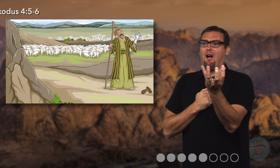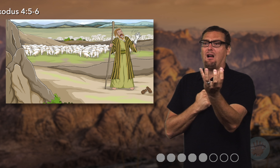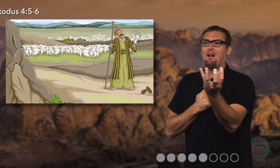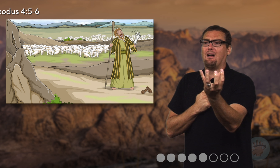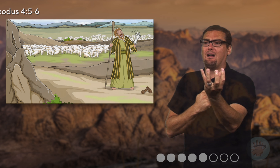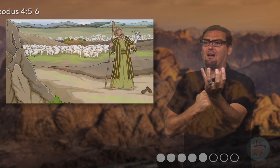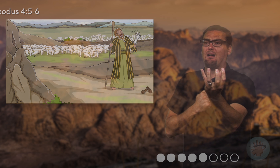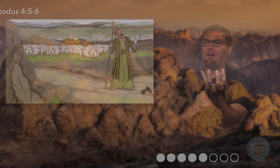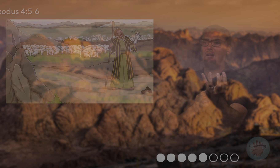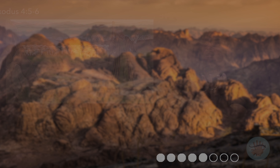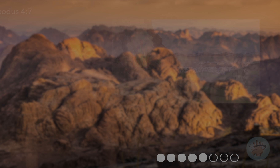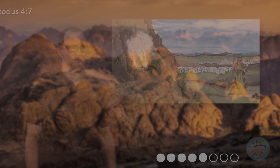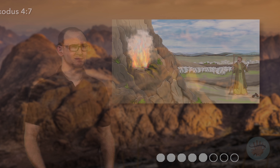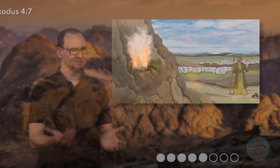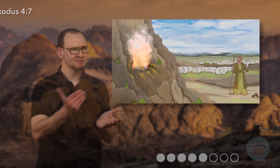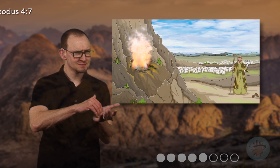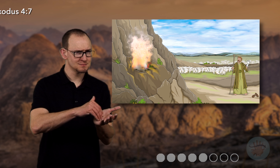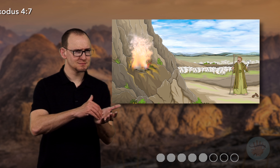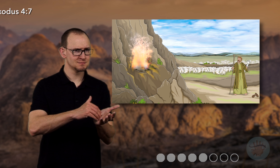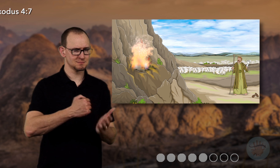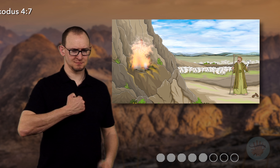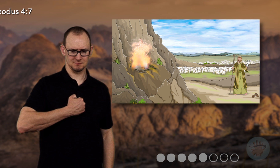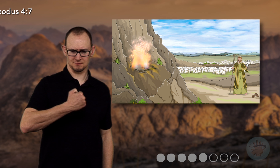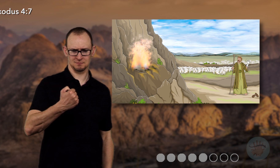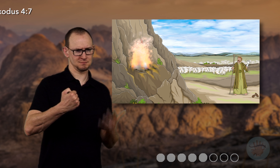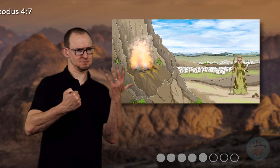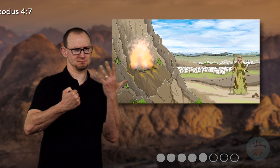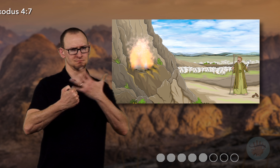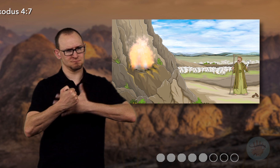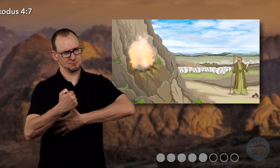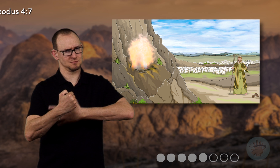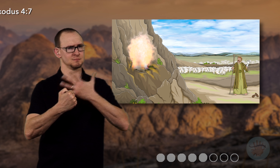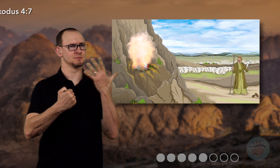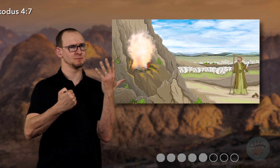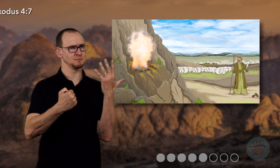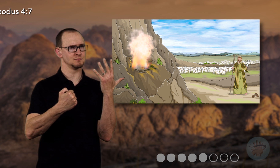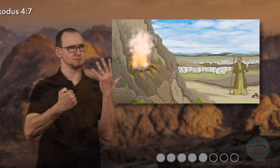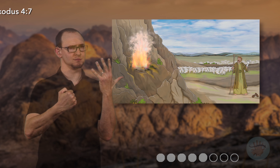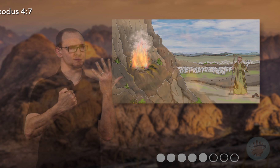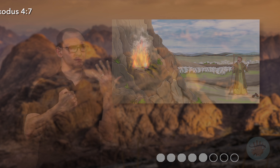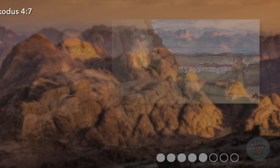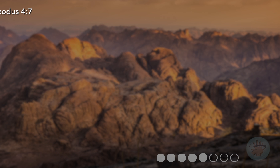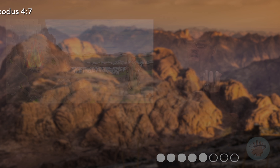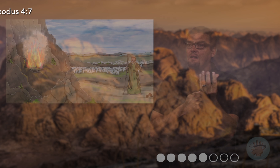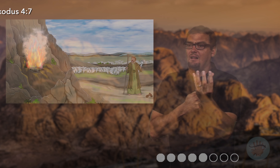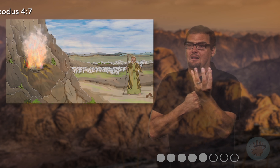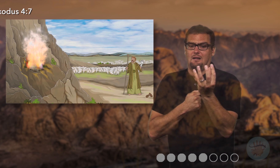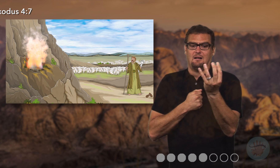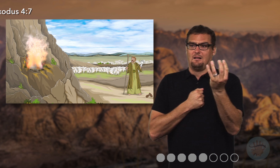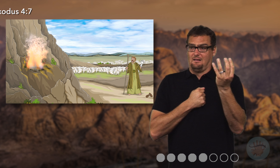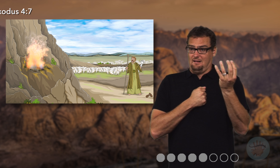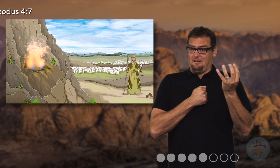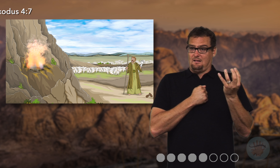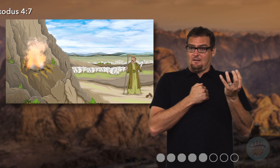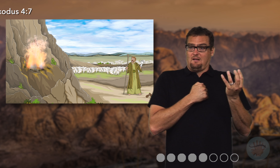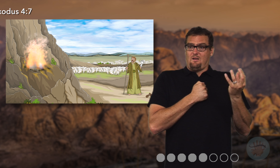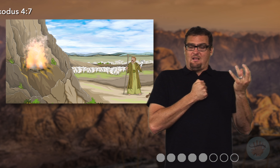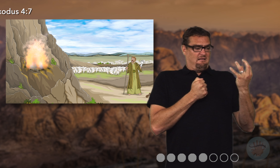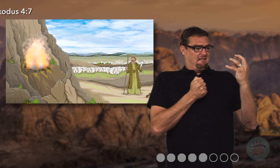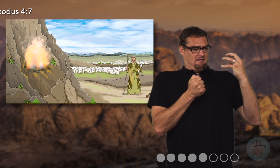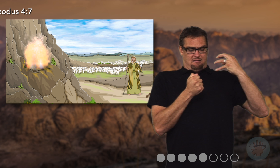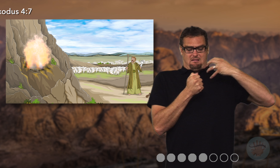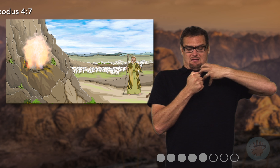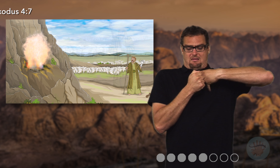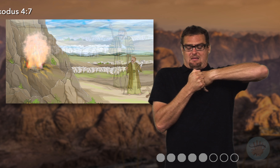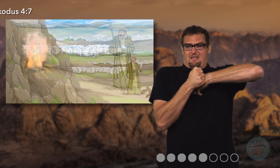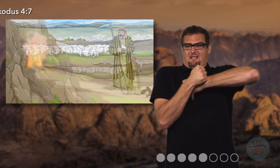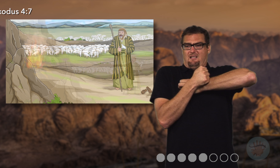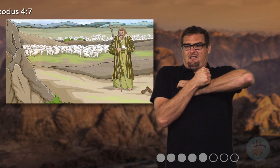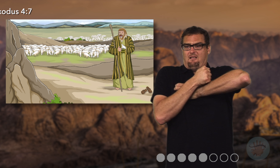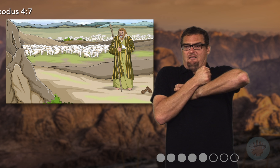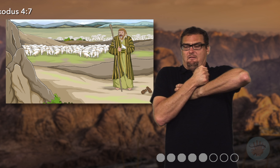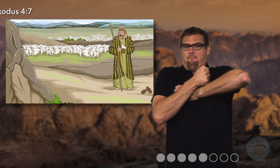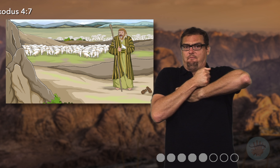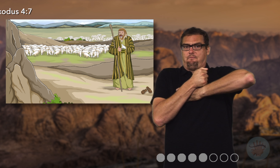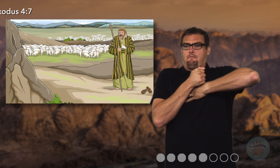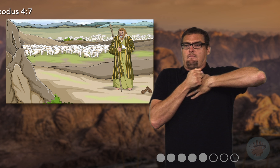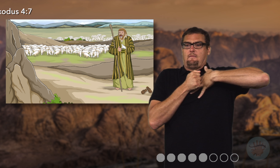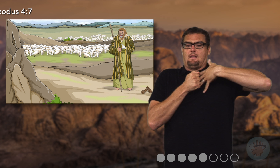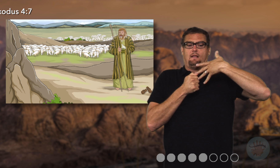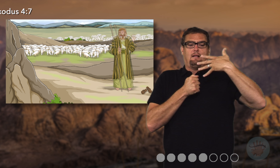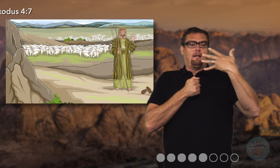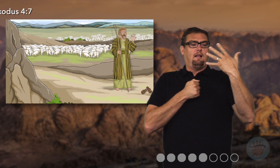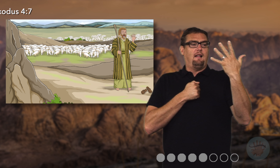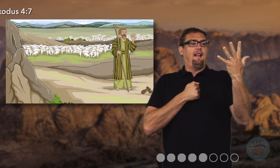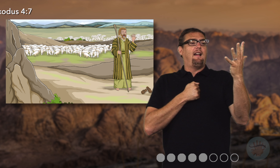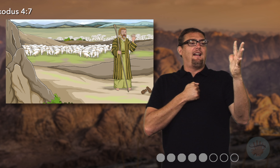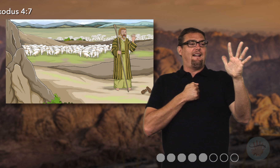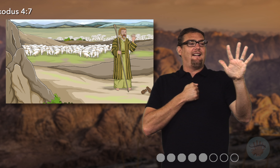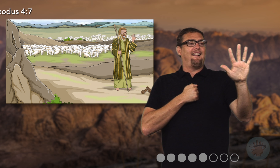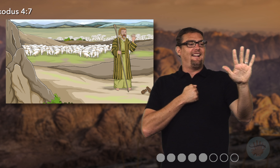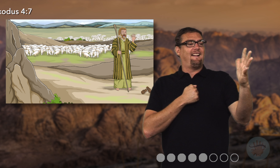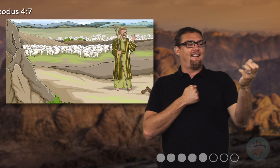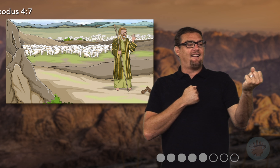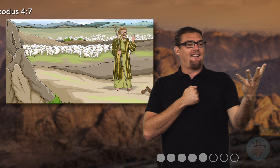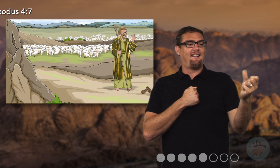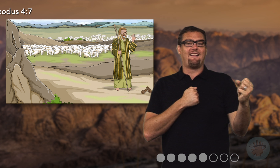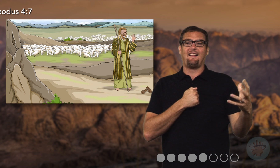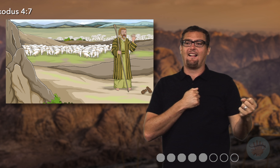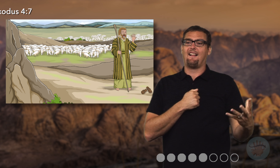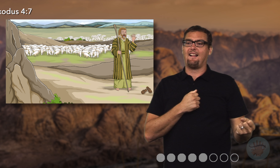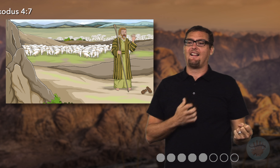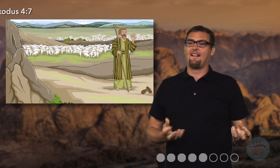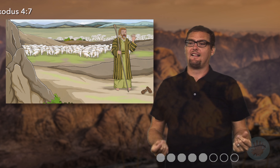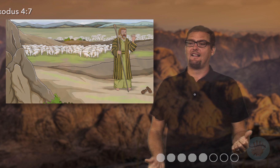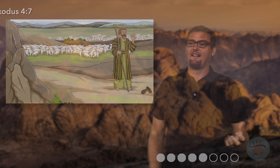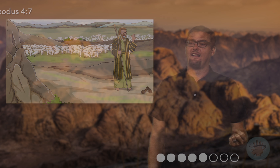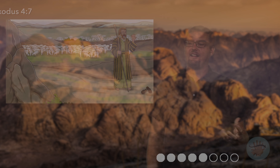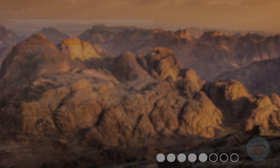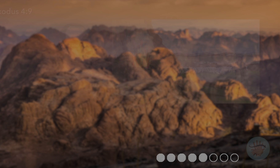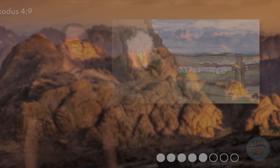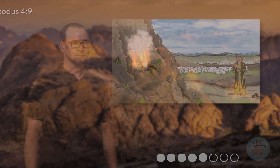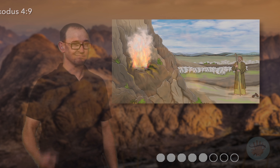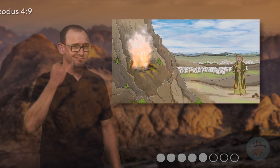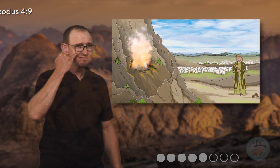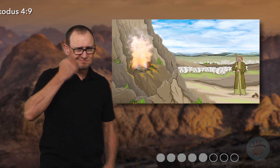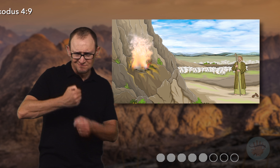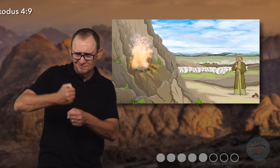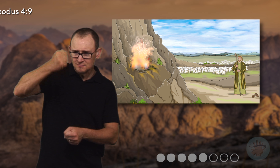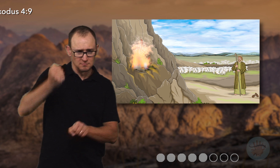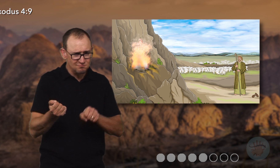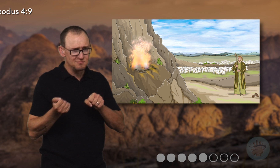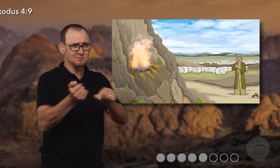“Put your hand back inside your cloak,” said the LORD. So Moses put his hand back inside his cloak, and when he took it out, it was restored, like the rest of his skin.